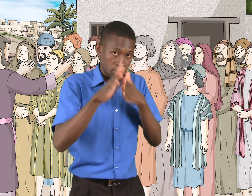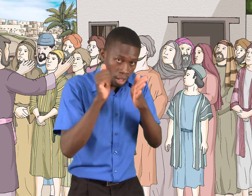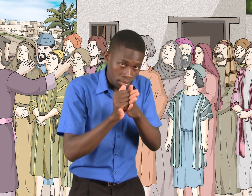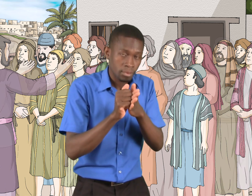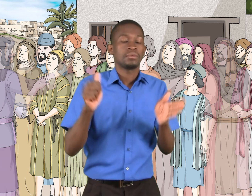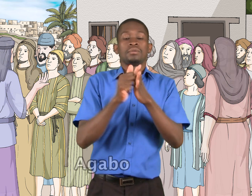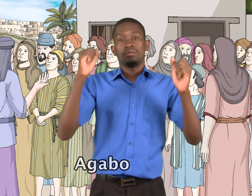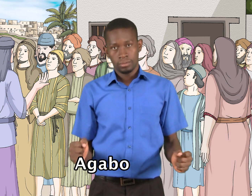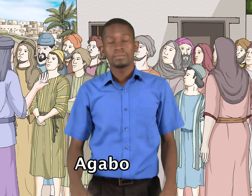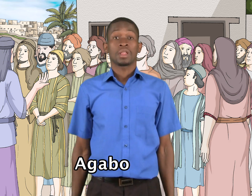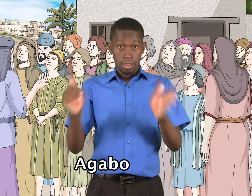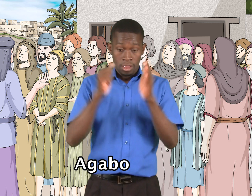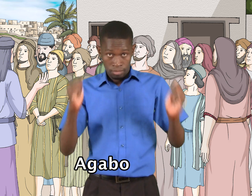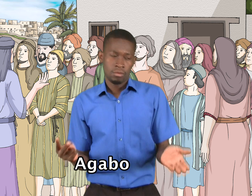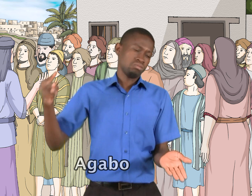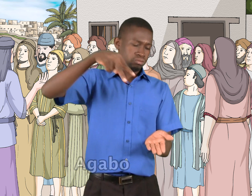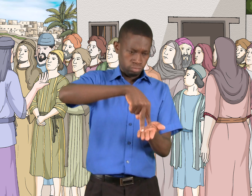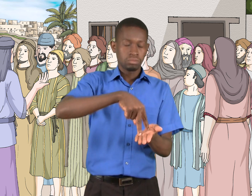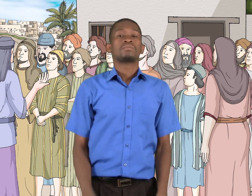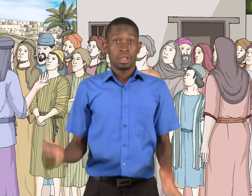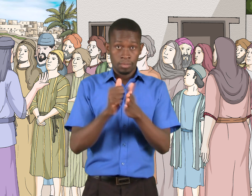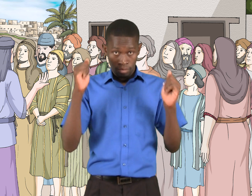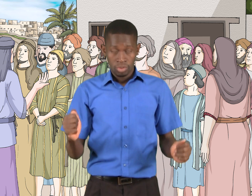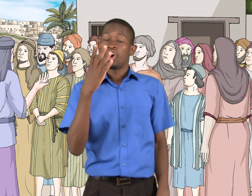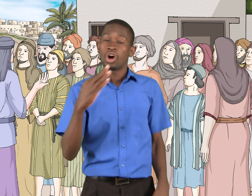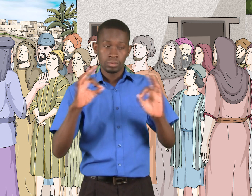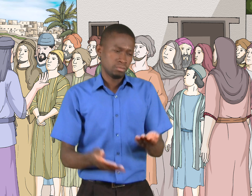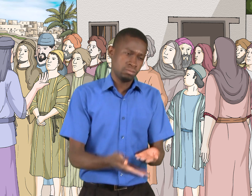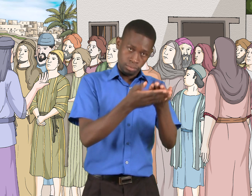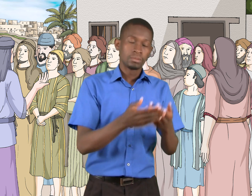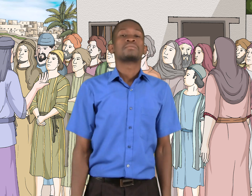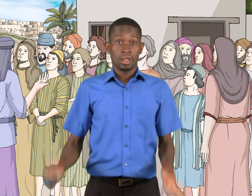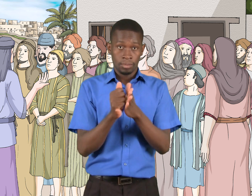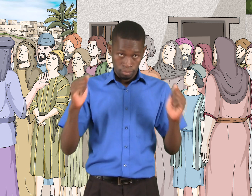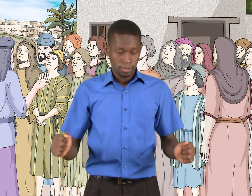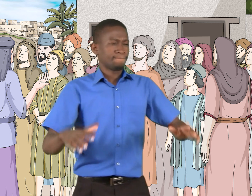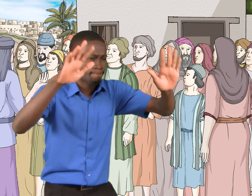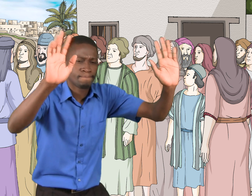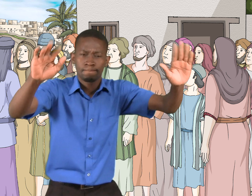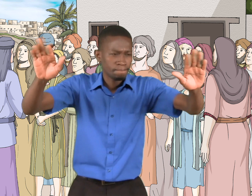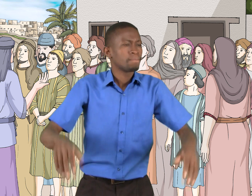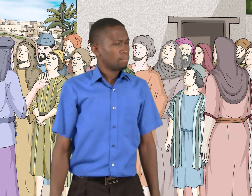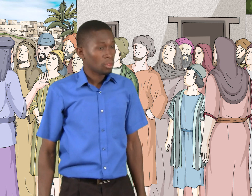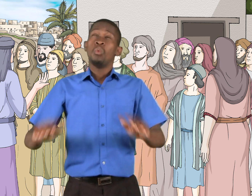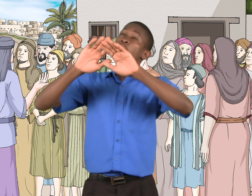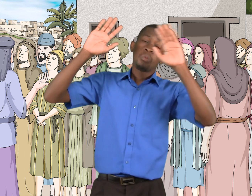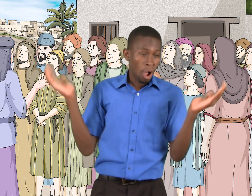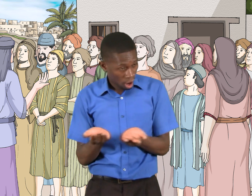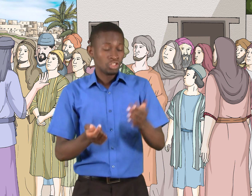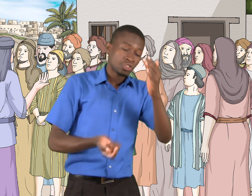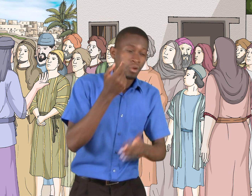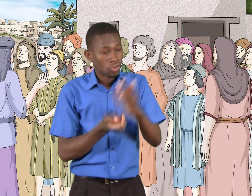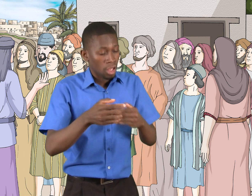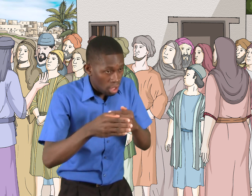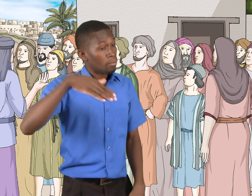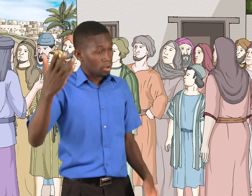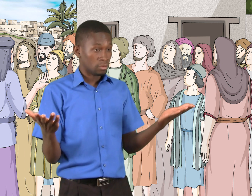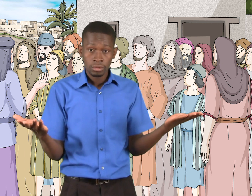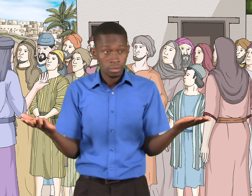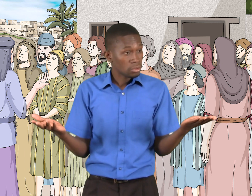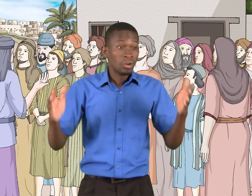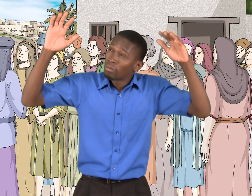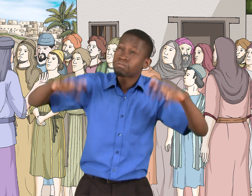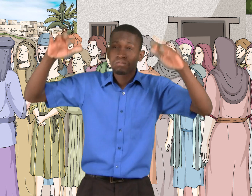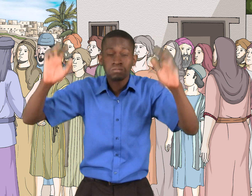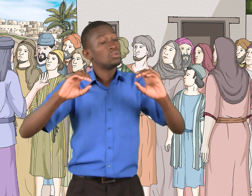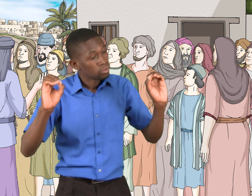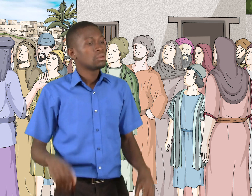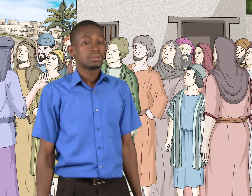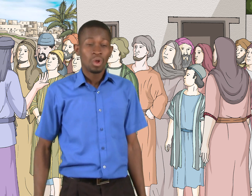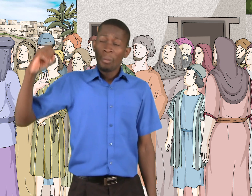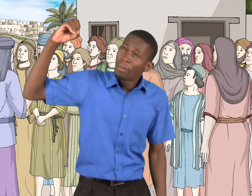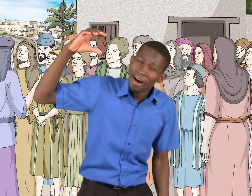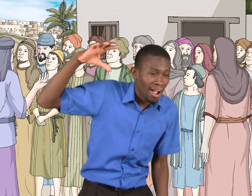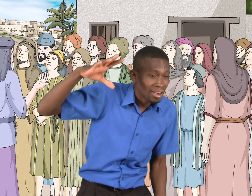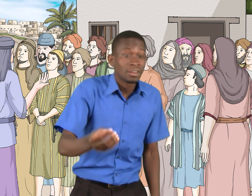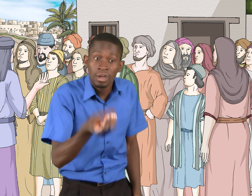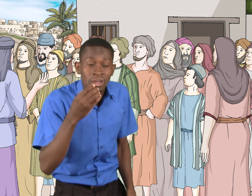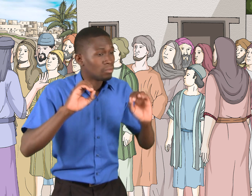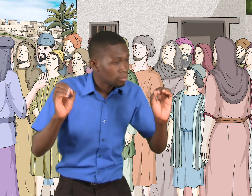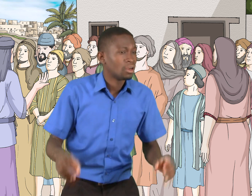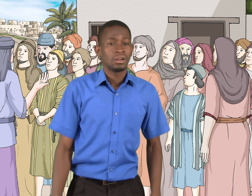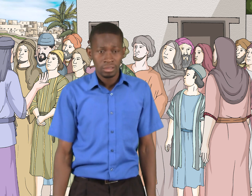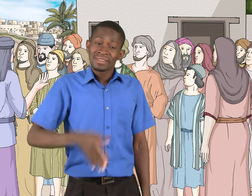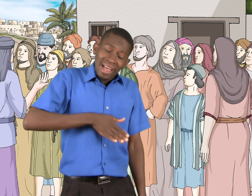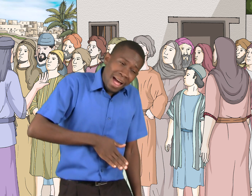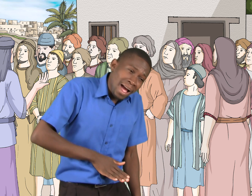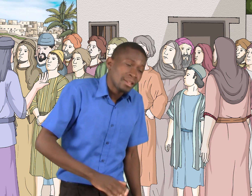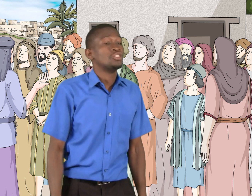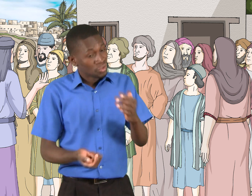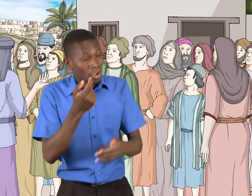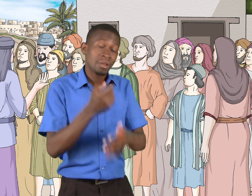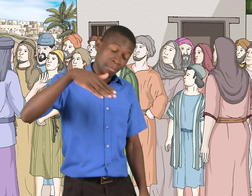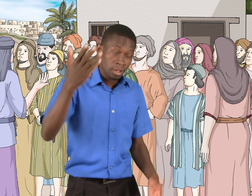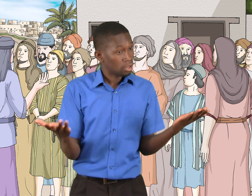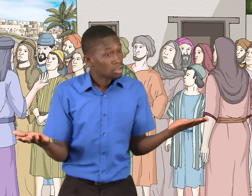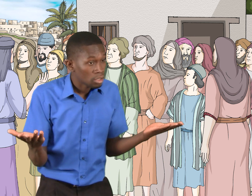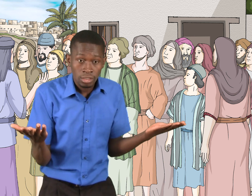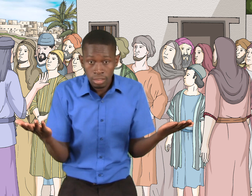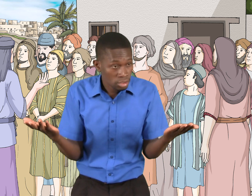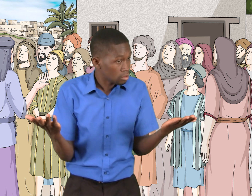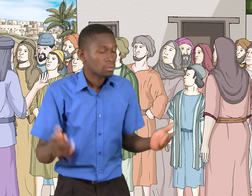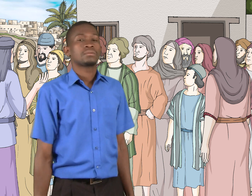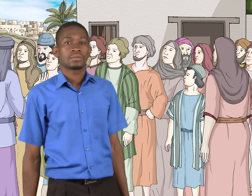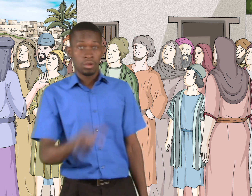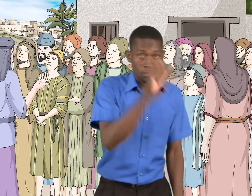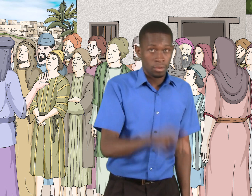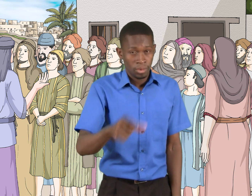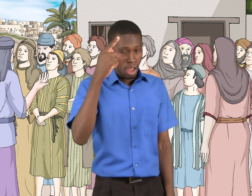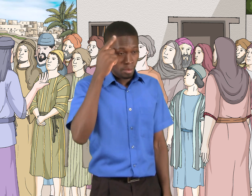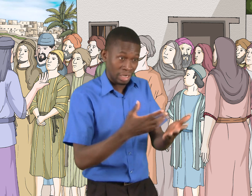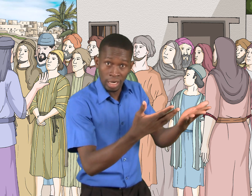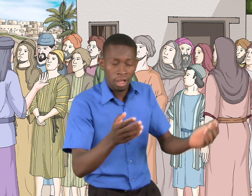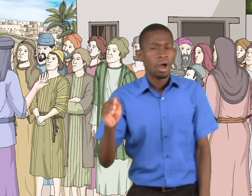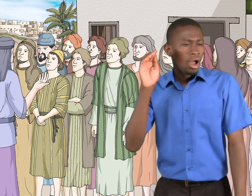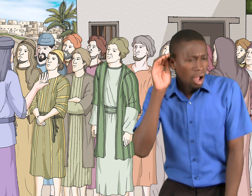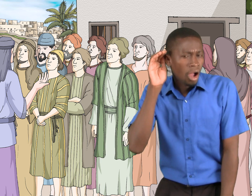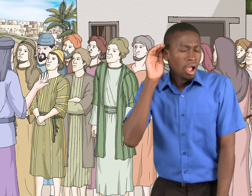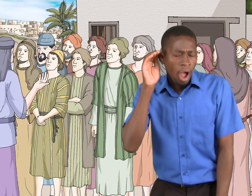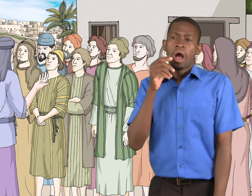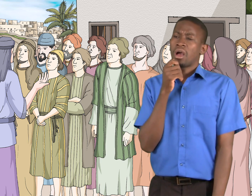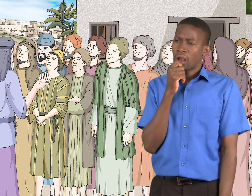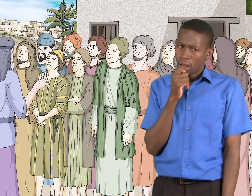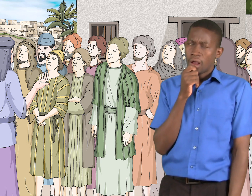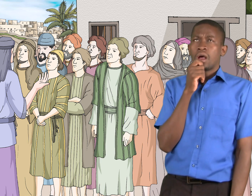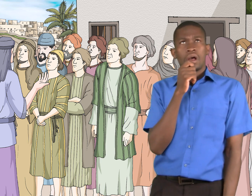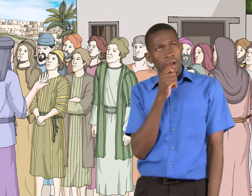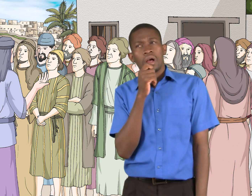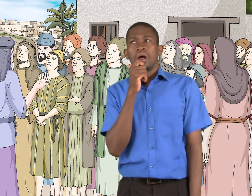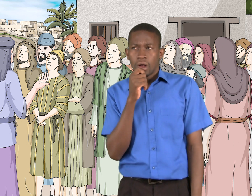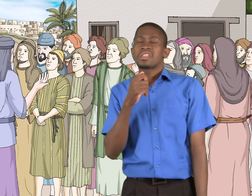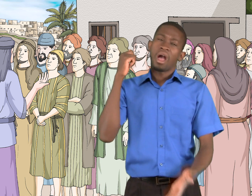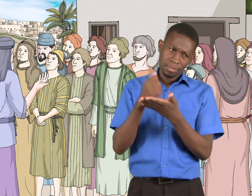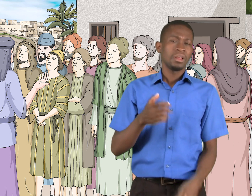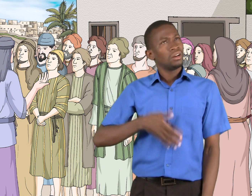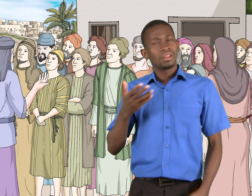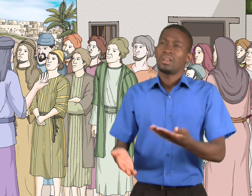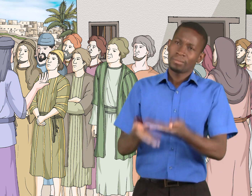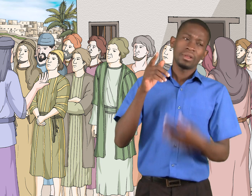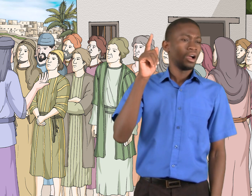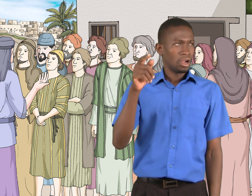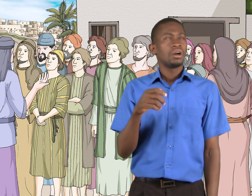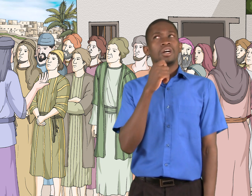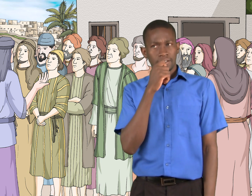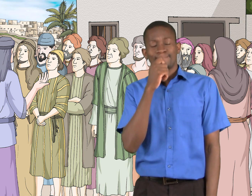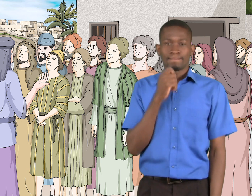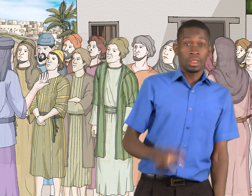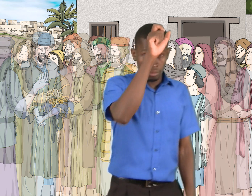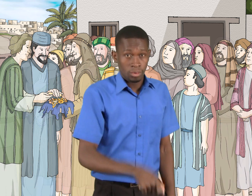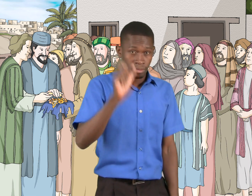One of them named Agabus stood up and predicted through the Spirit that a great famine would sweep across the whole world.